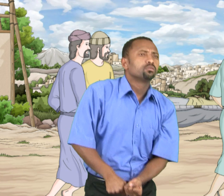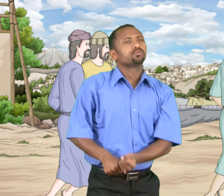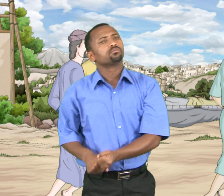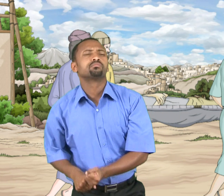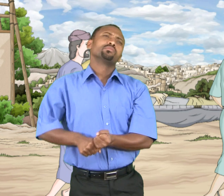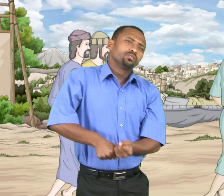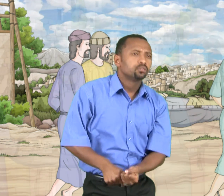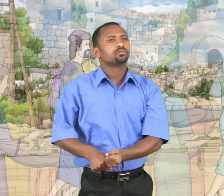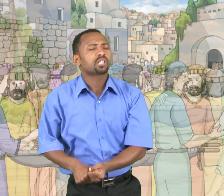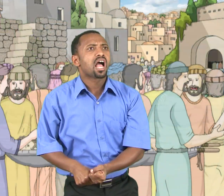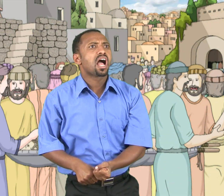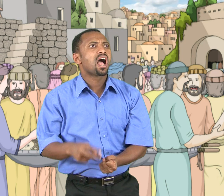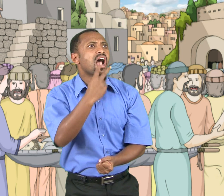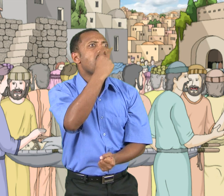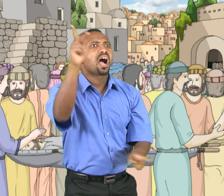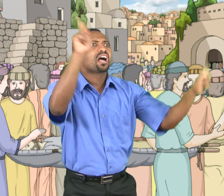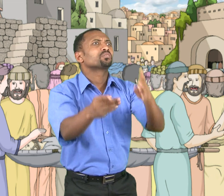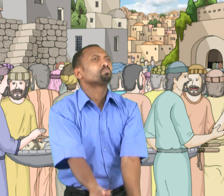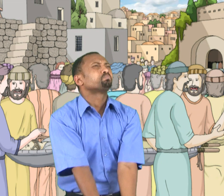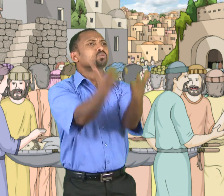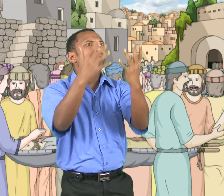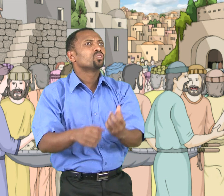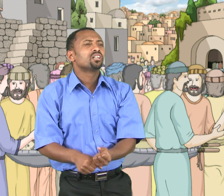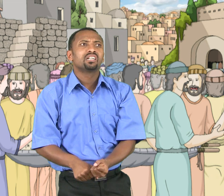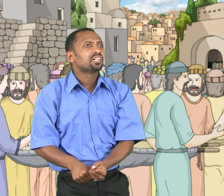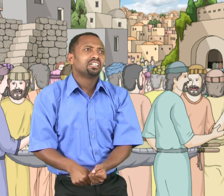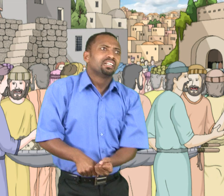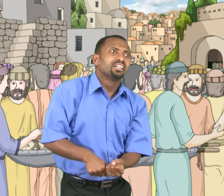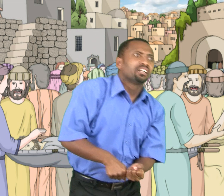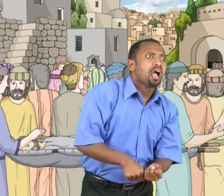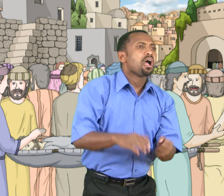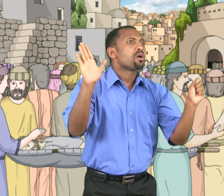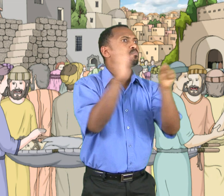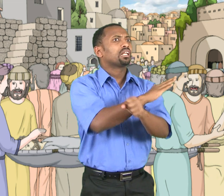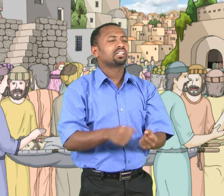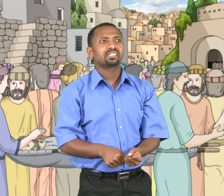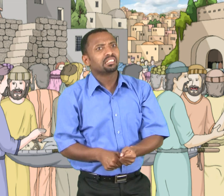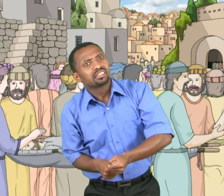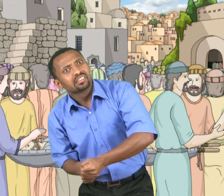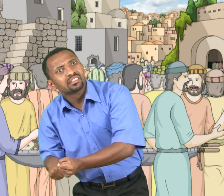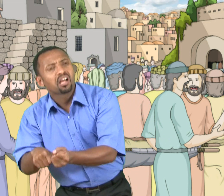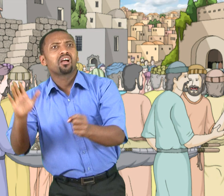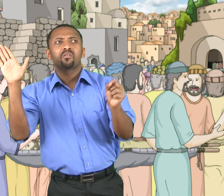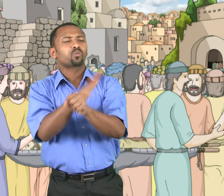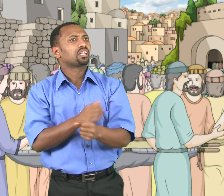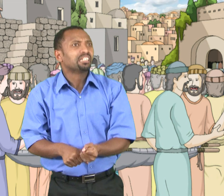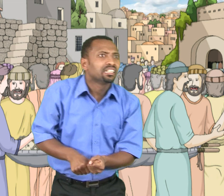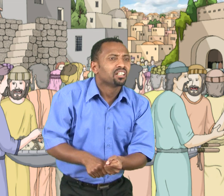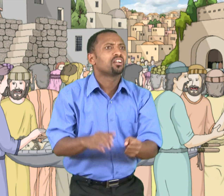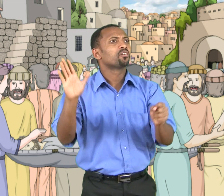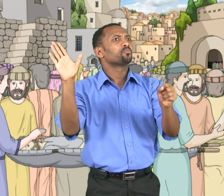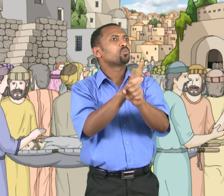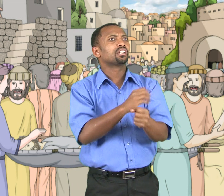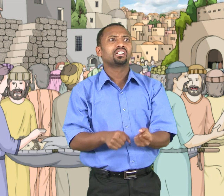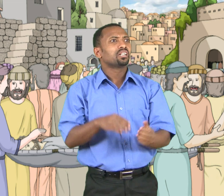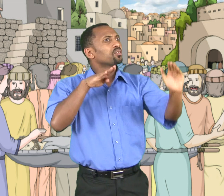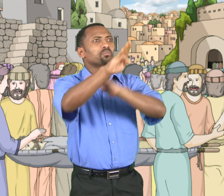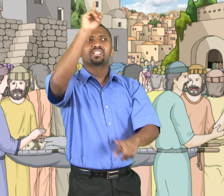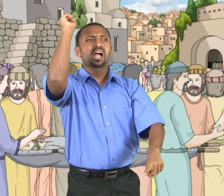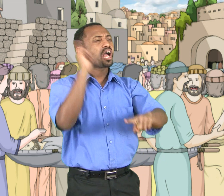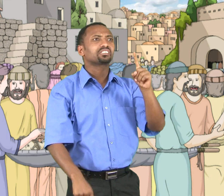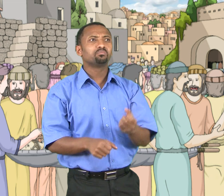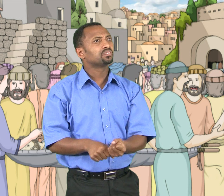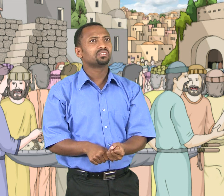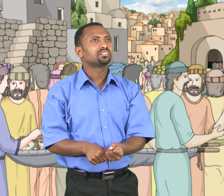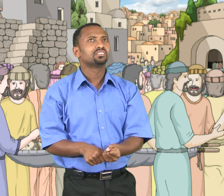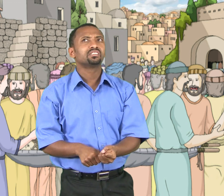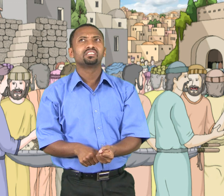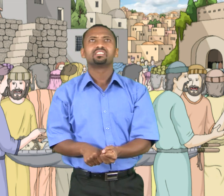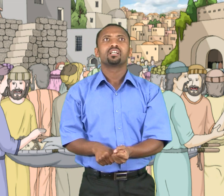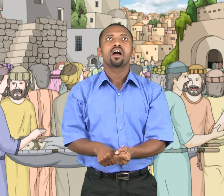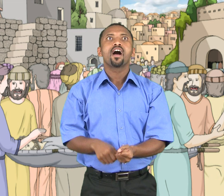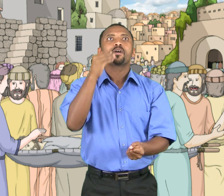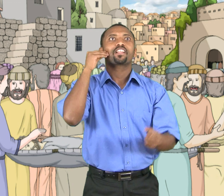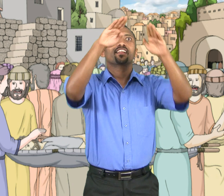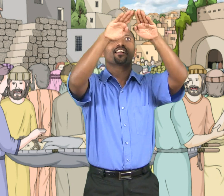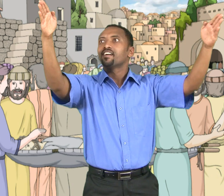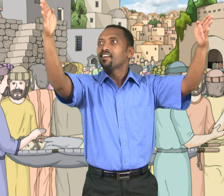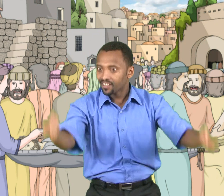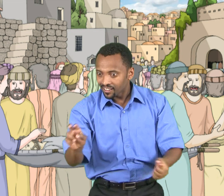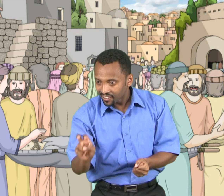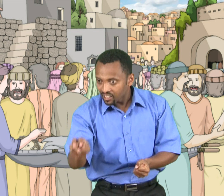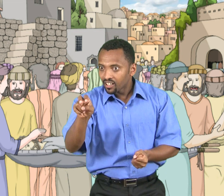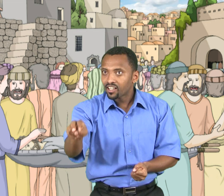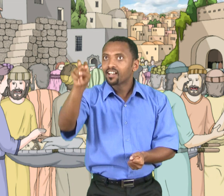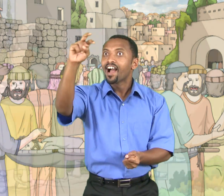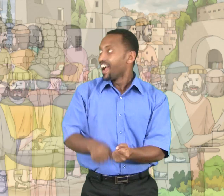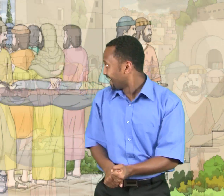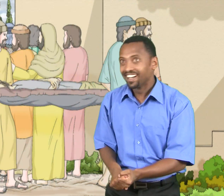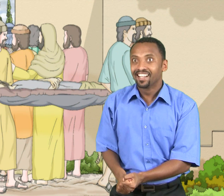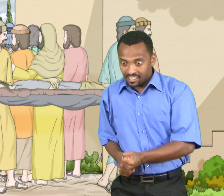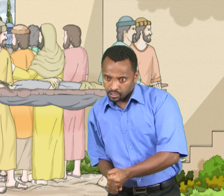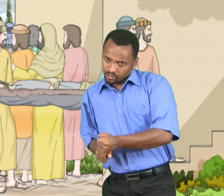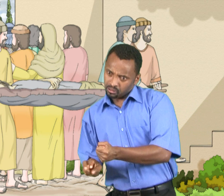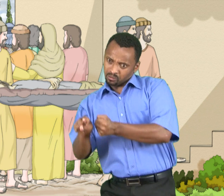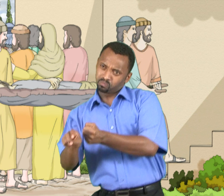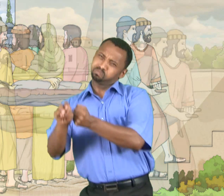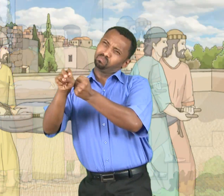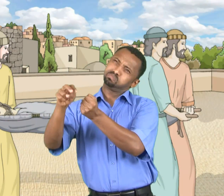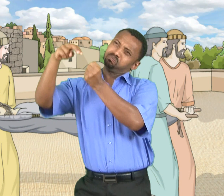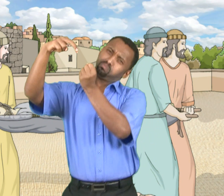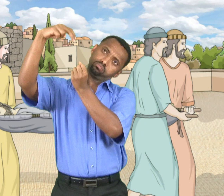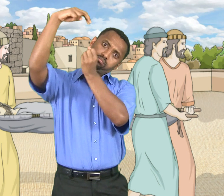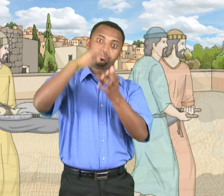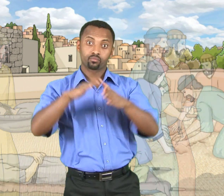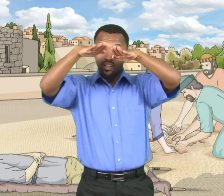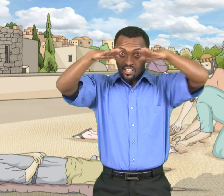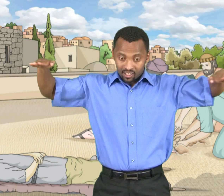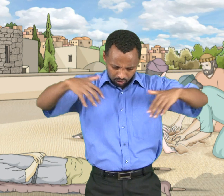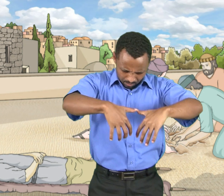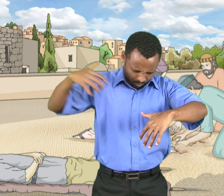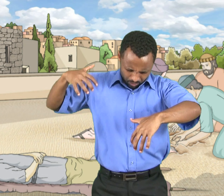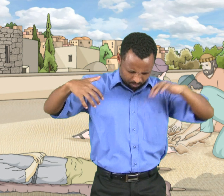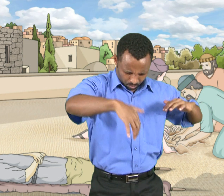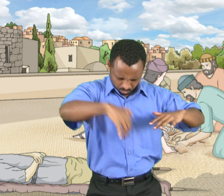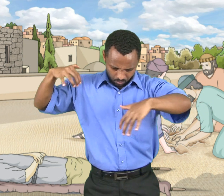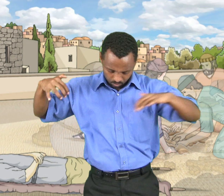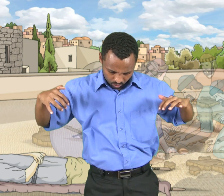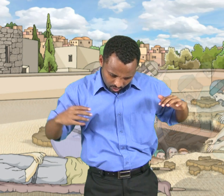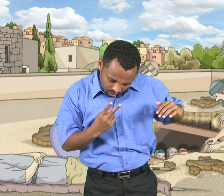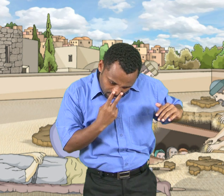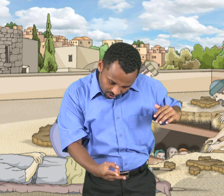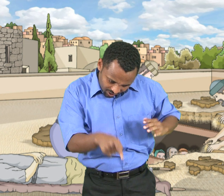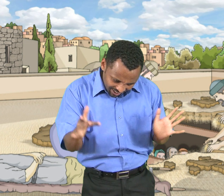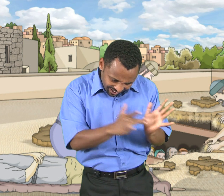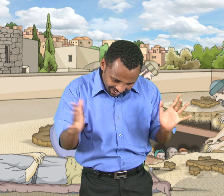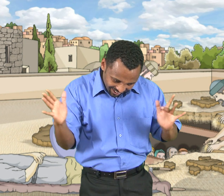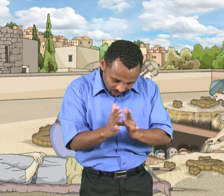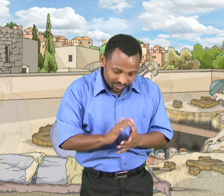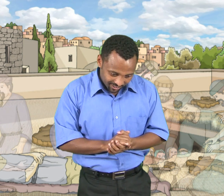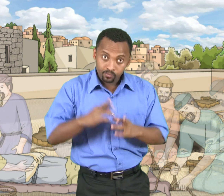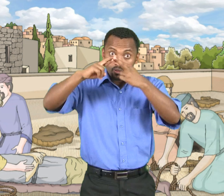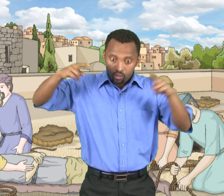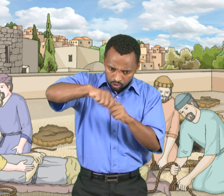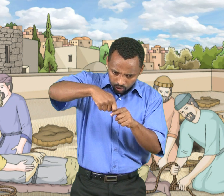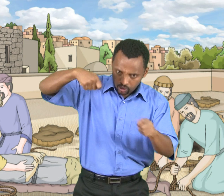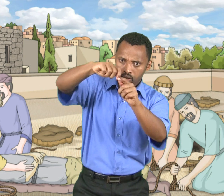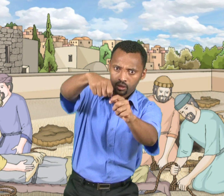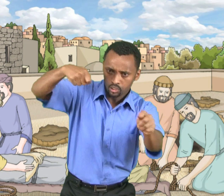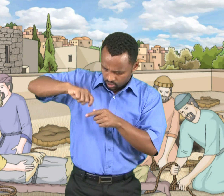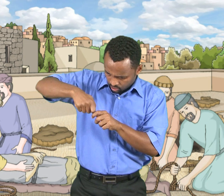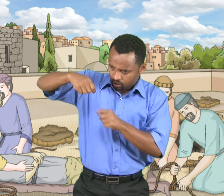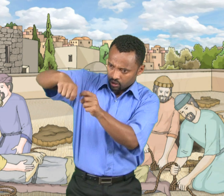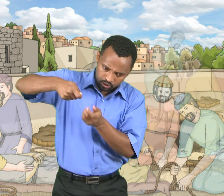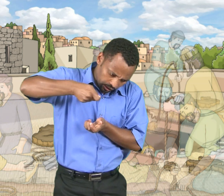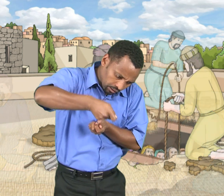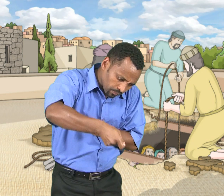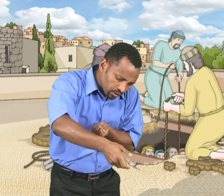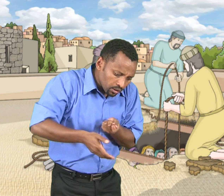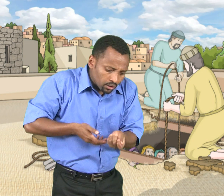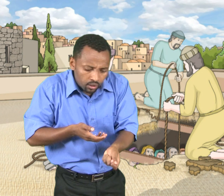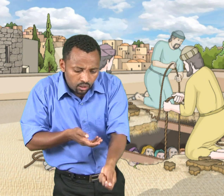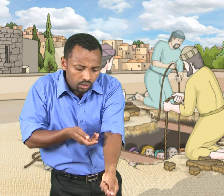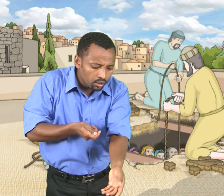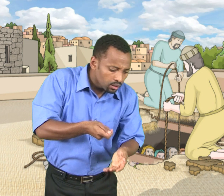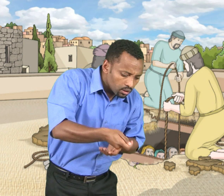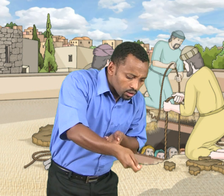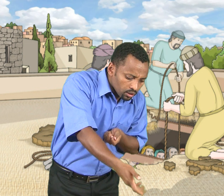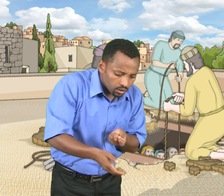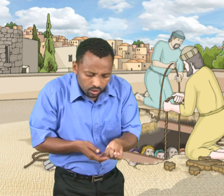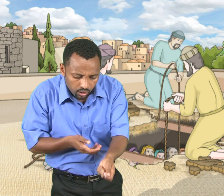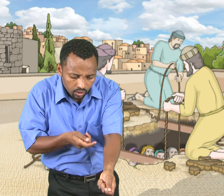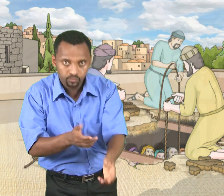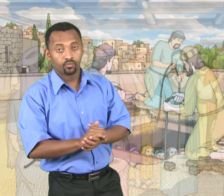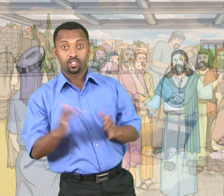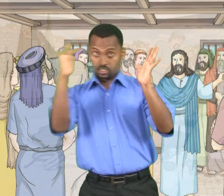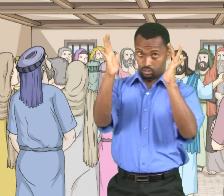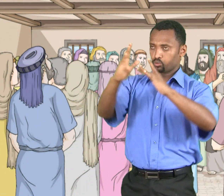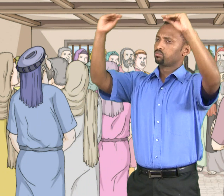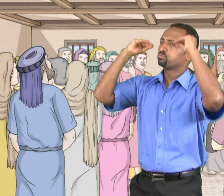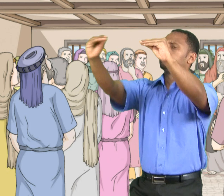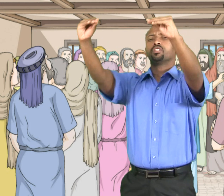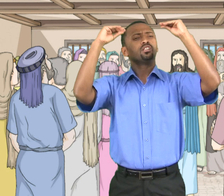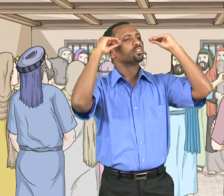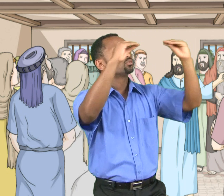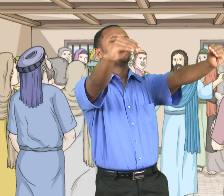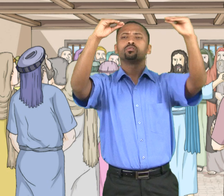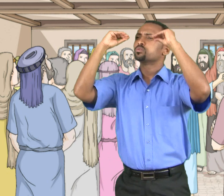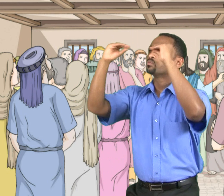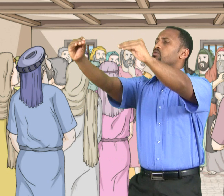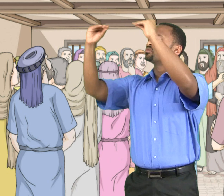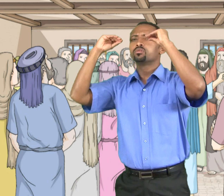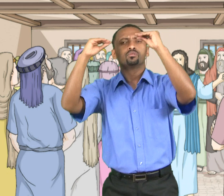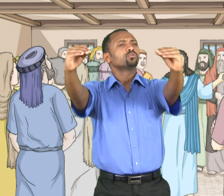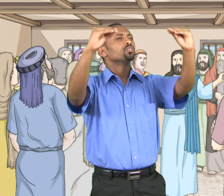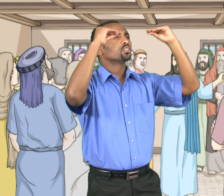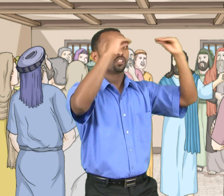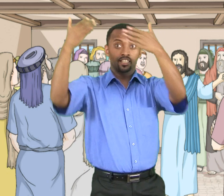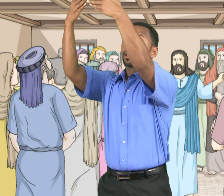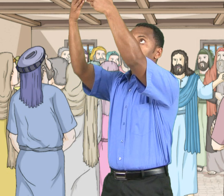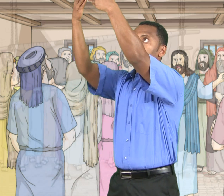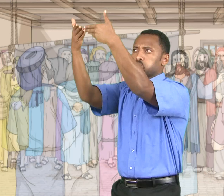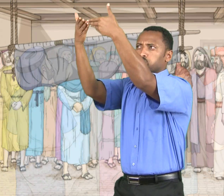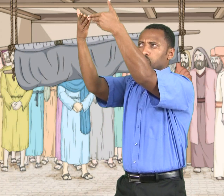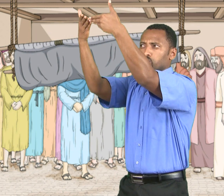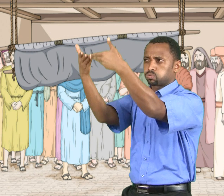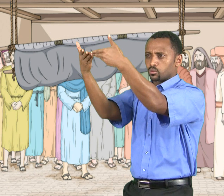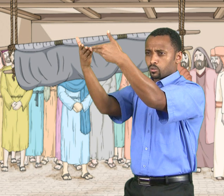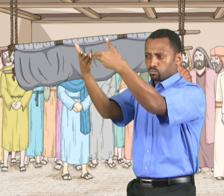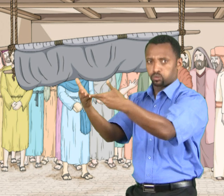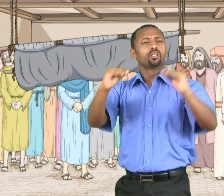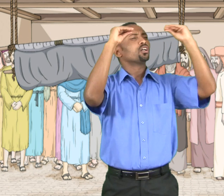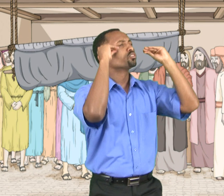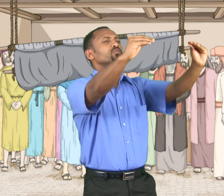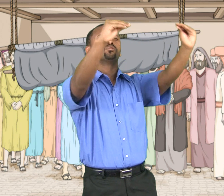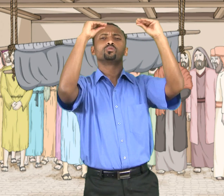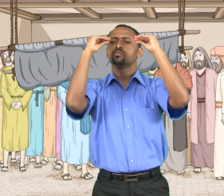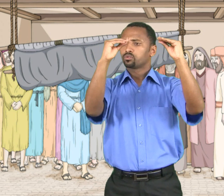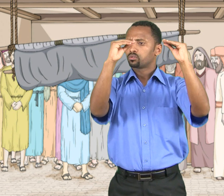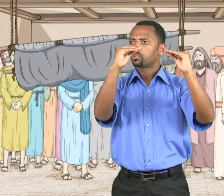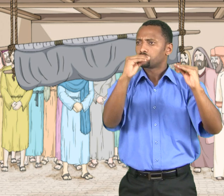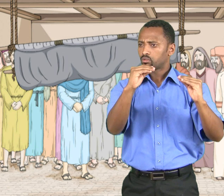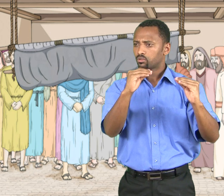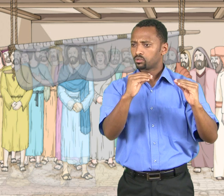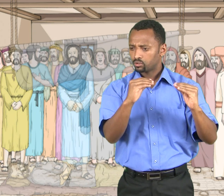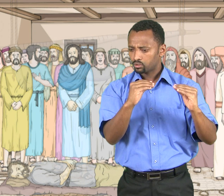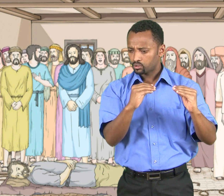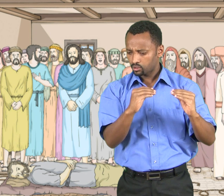Since they were unable to get to Jesus through the crowd, they uncovered the roof above Him, made an opening, and lowered the paralytic on his mat.